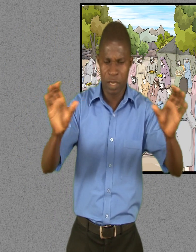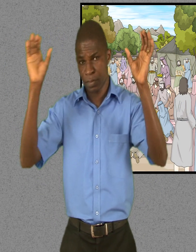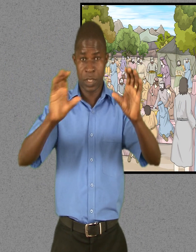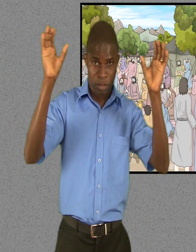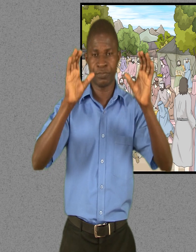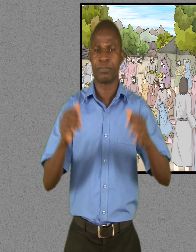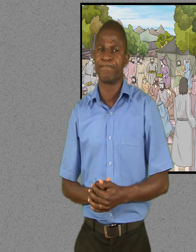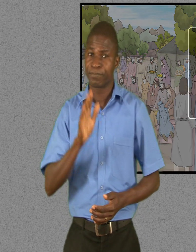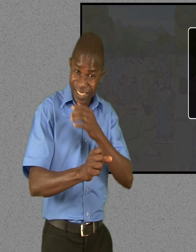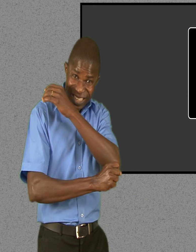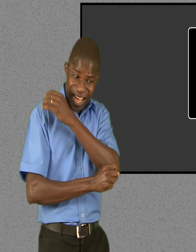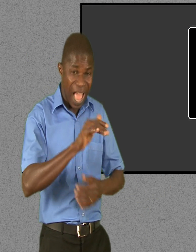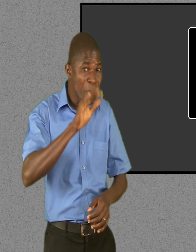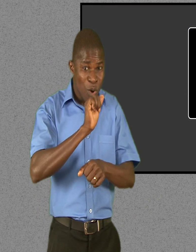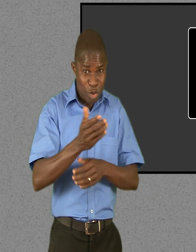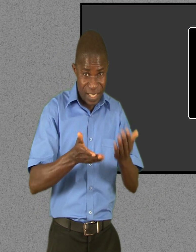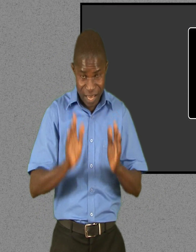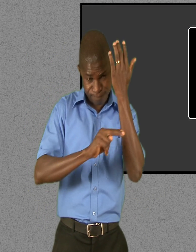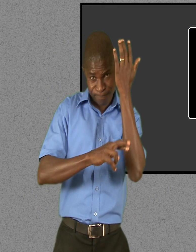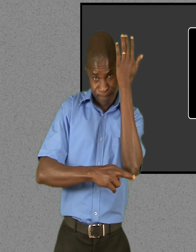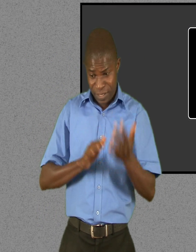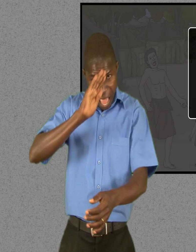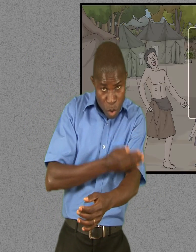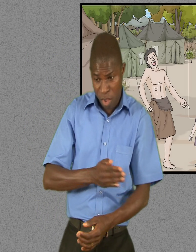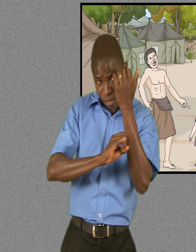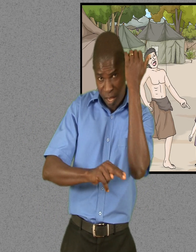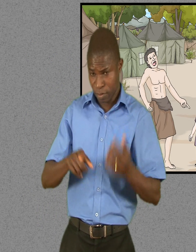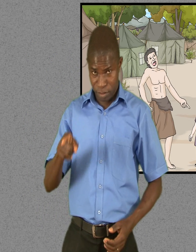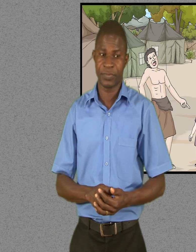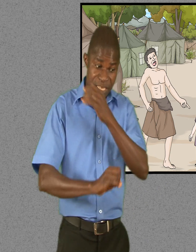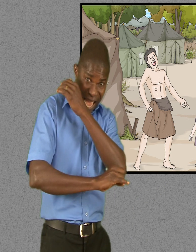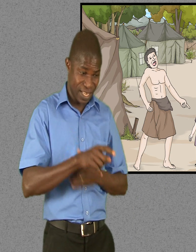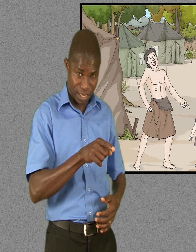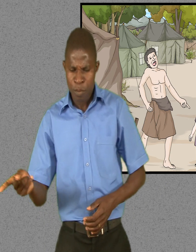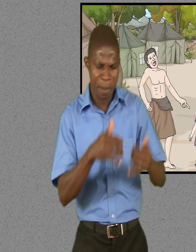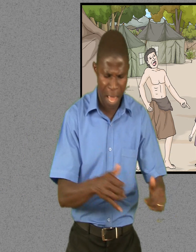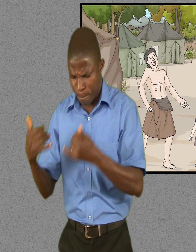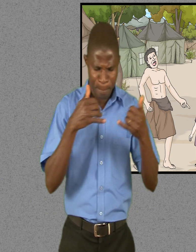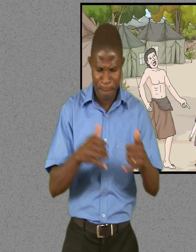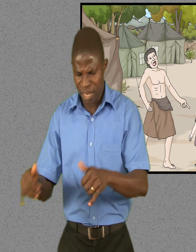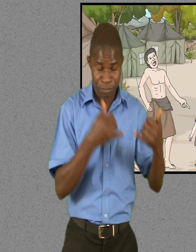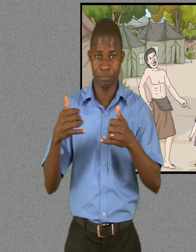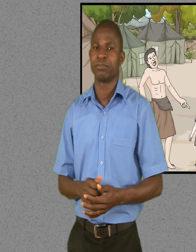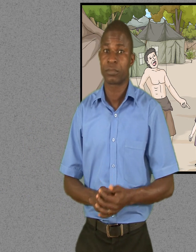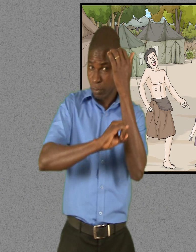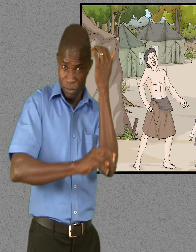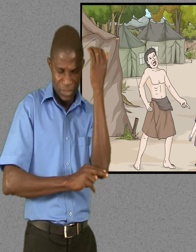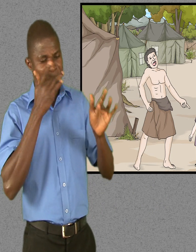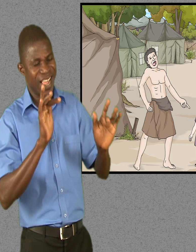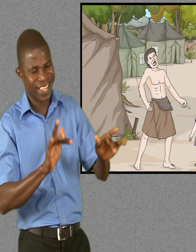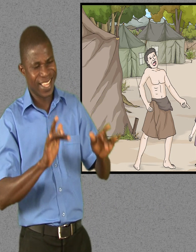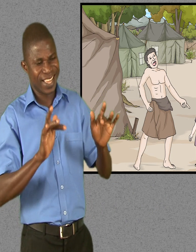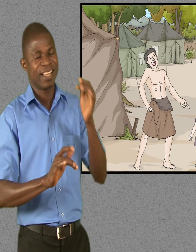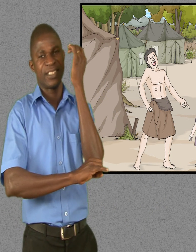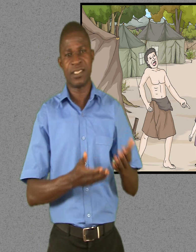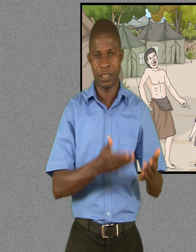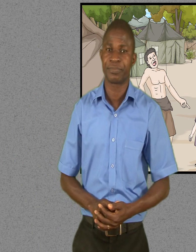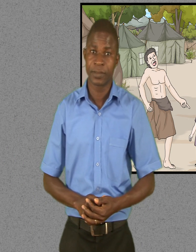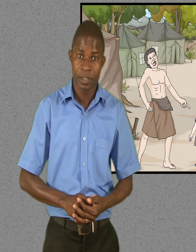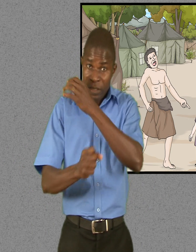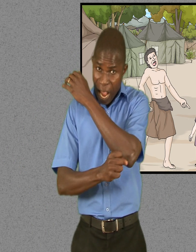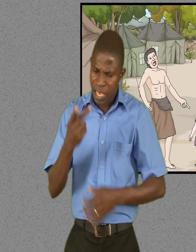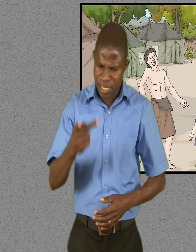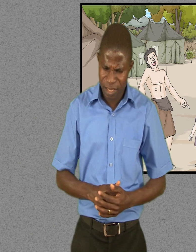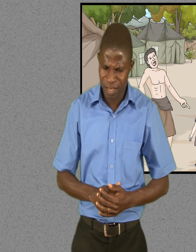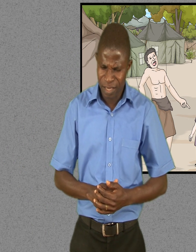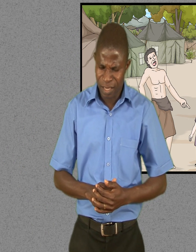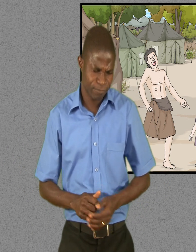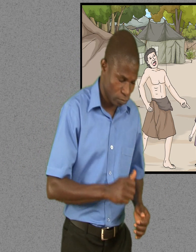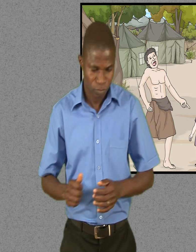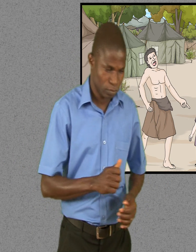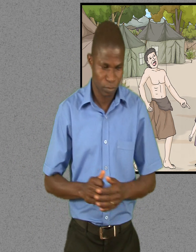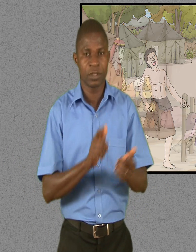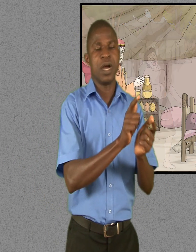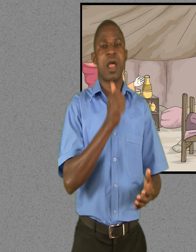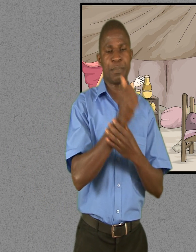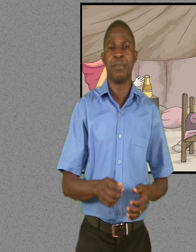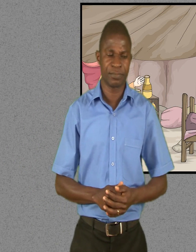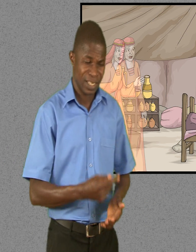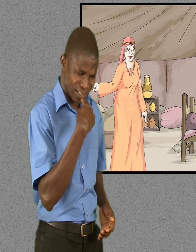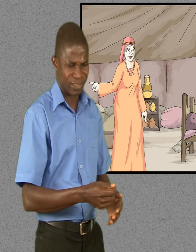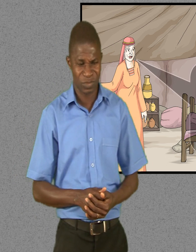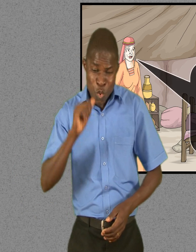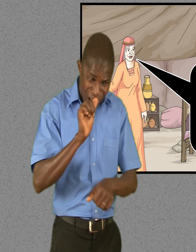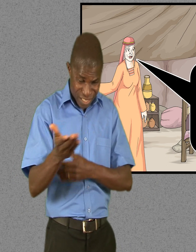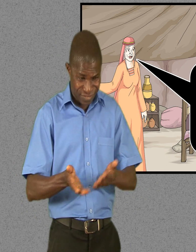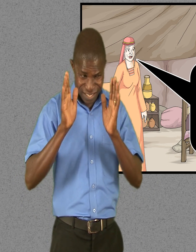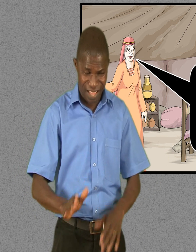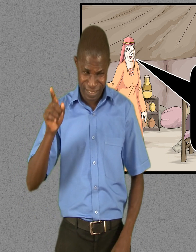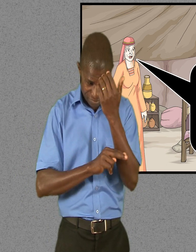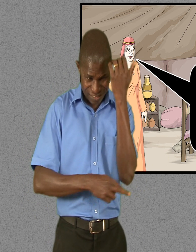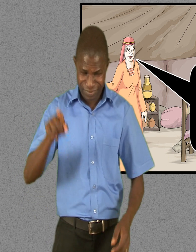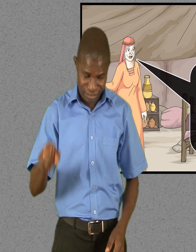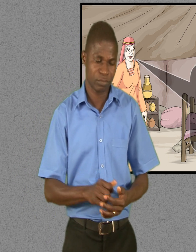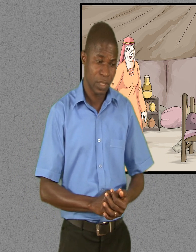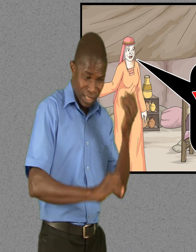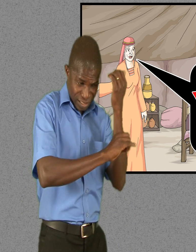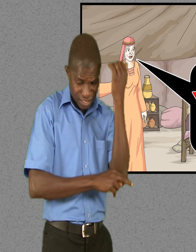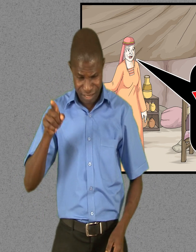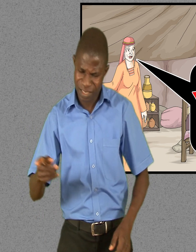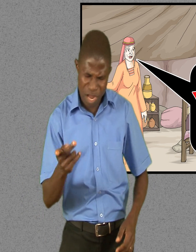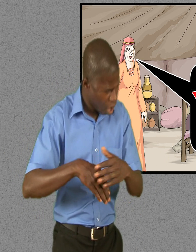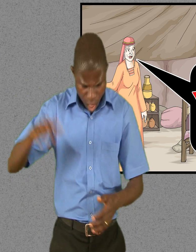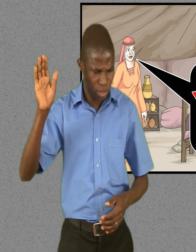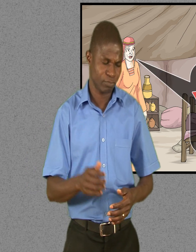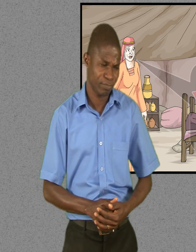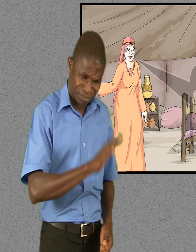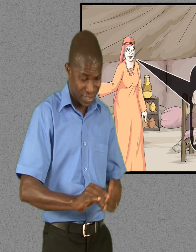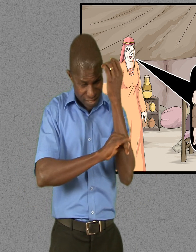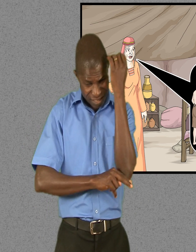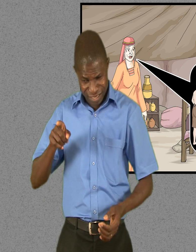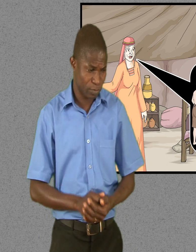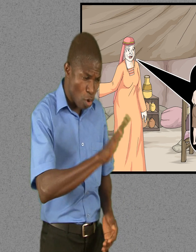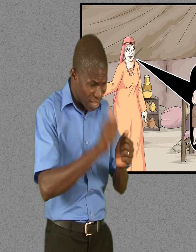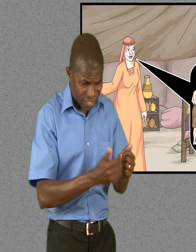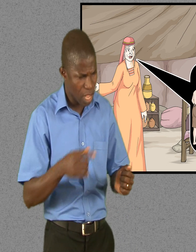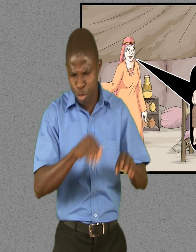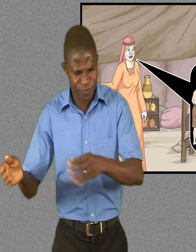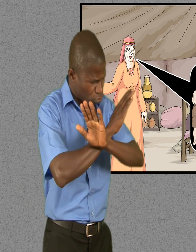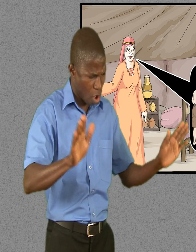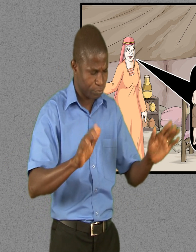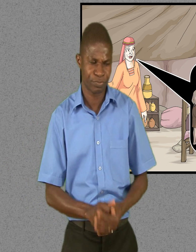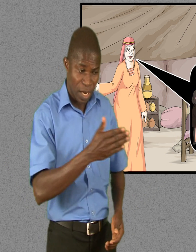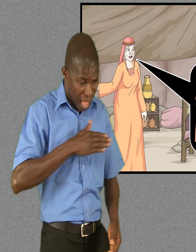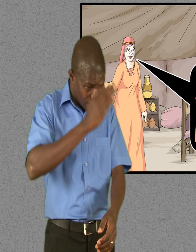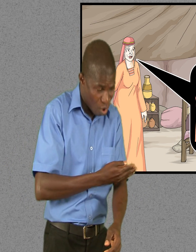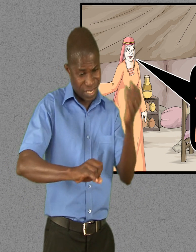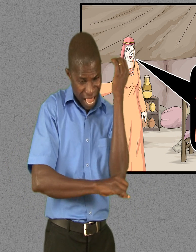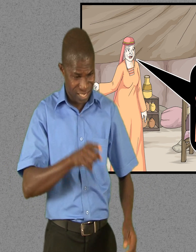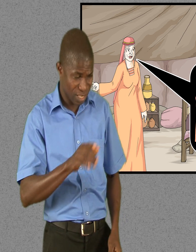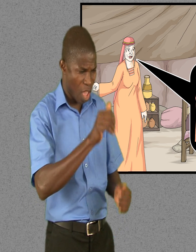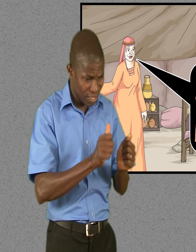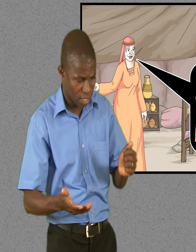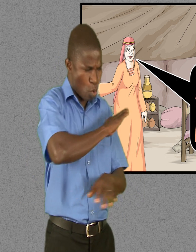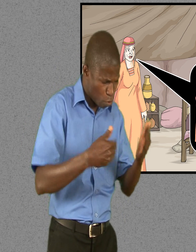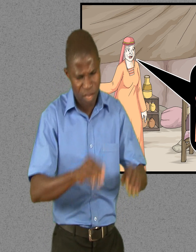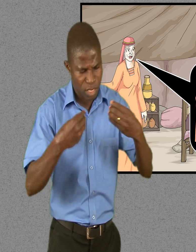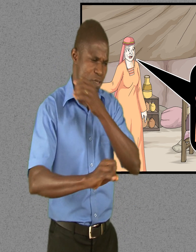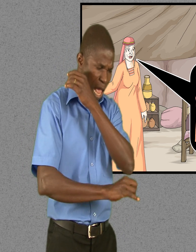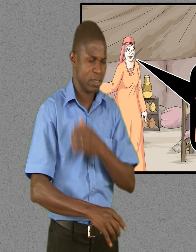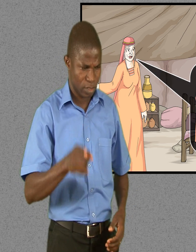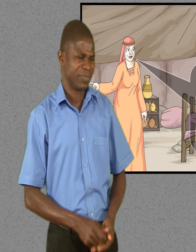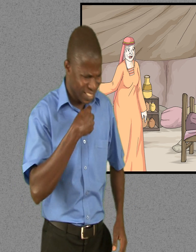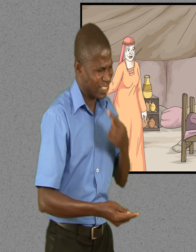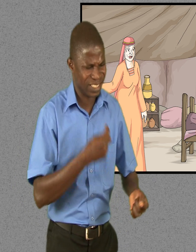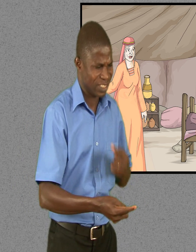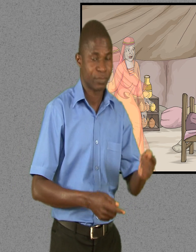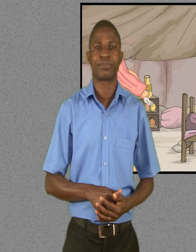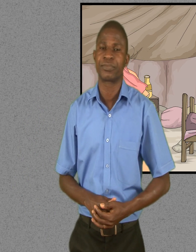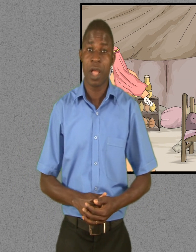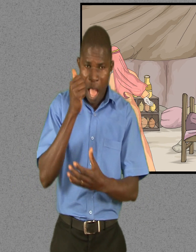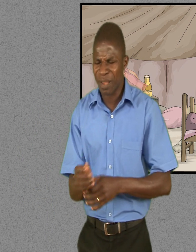But Sarah saw that the son whom Hagar the Egyptian had borne to Abraham was mocking her son, and she said to Abraham, “Expel the slave woman and her son, for the slave woman’s son will never share in the inheritance with my son Isaac!”